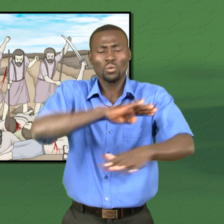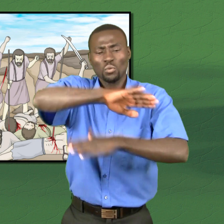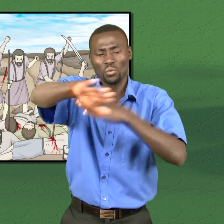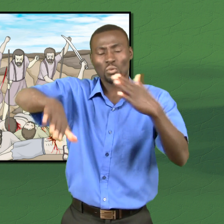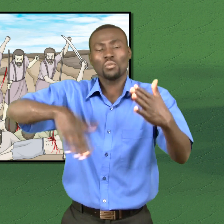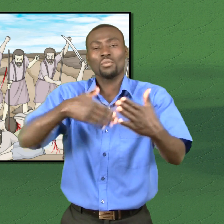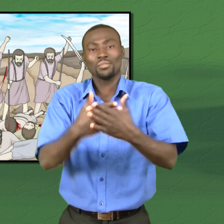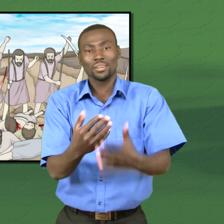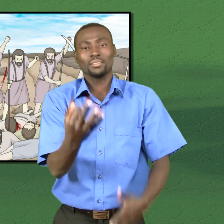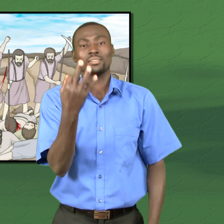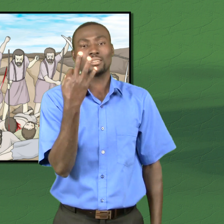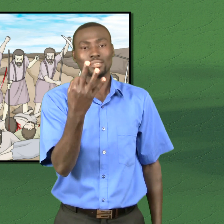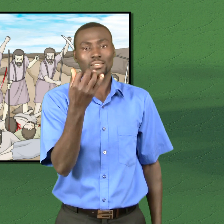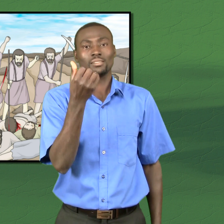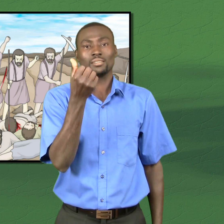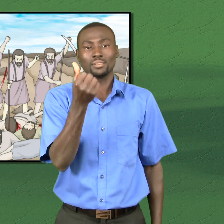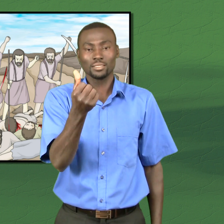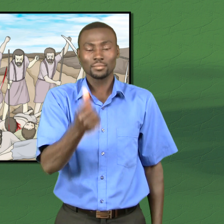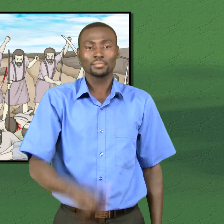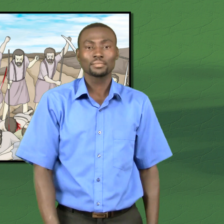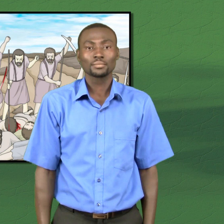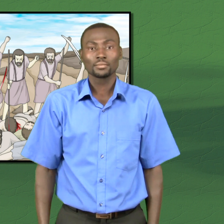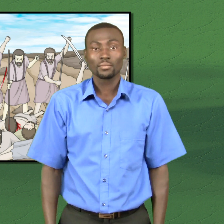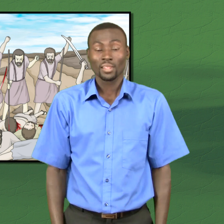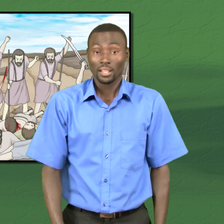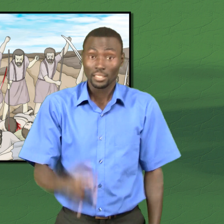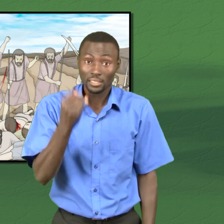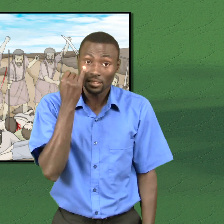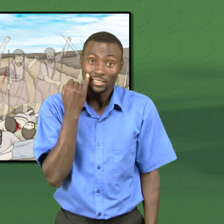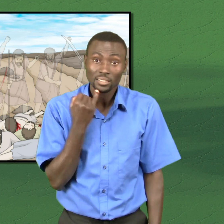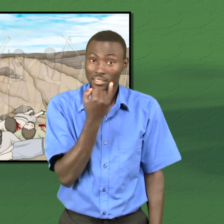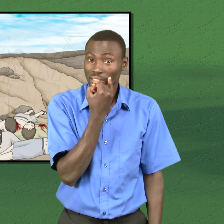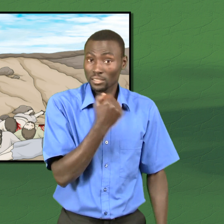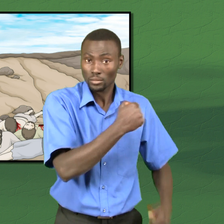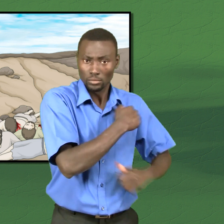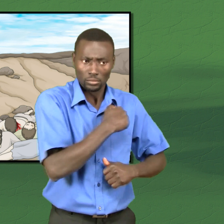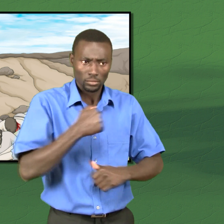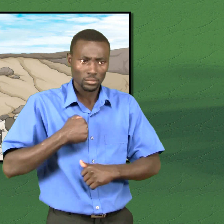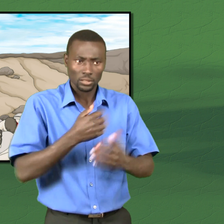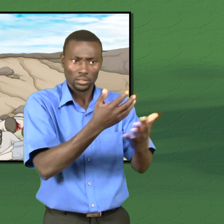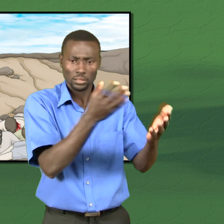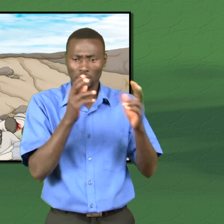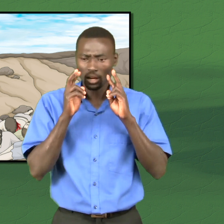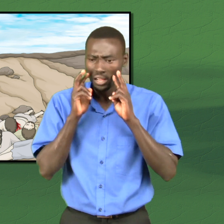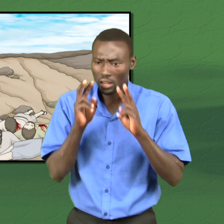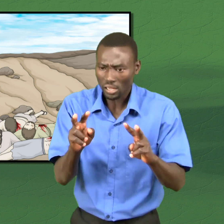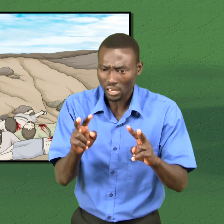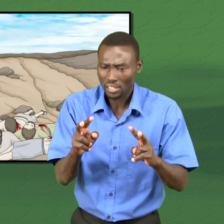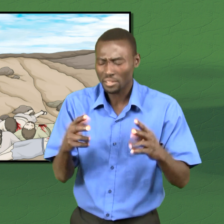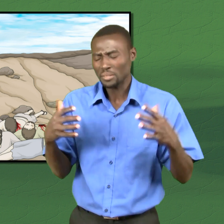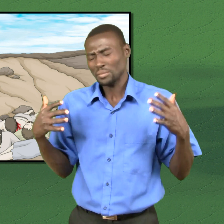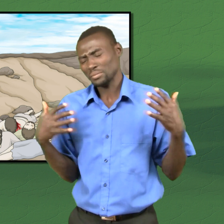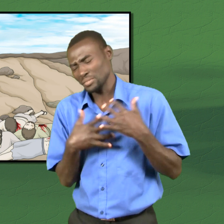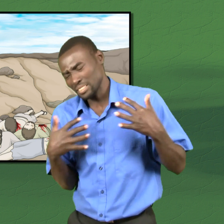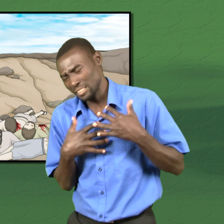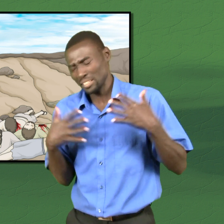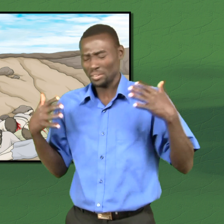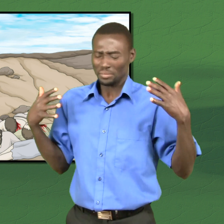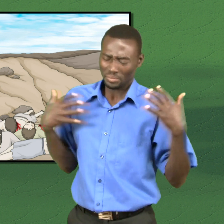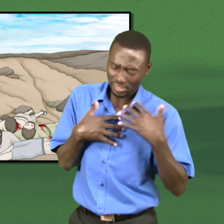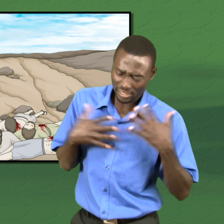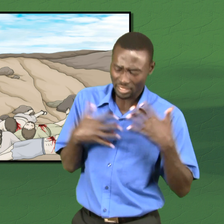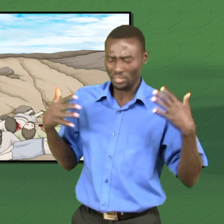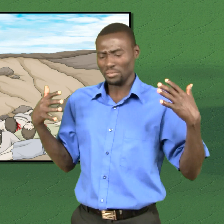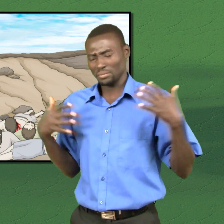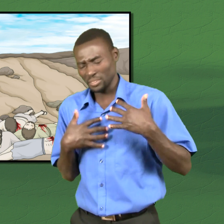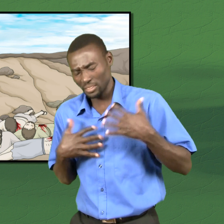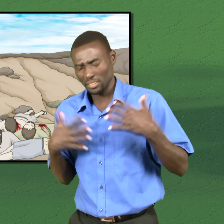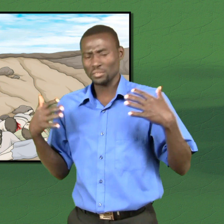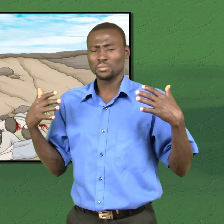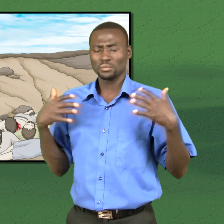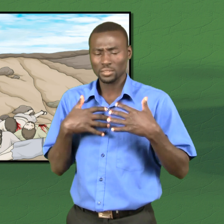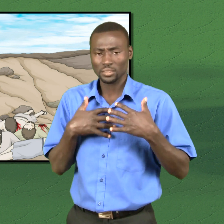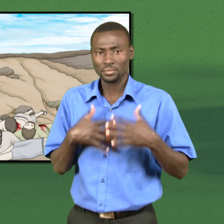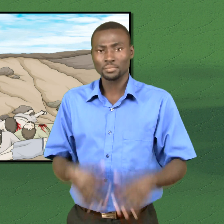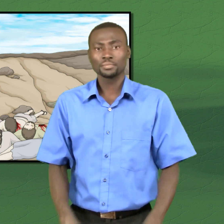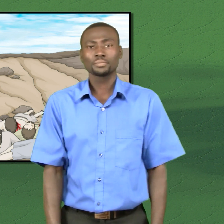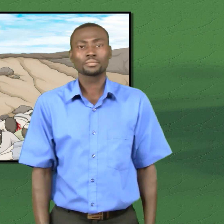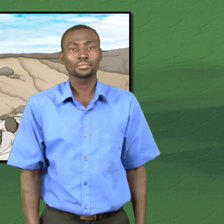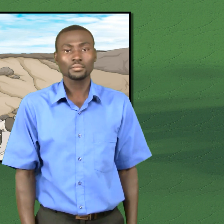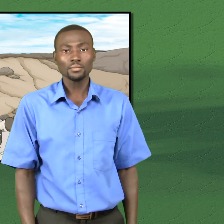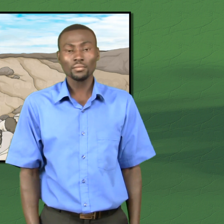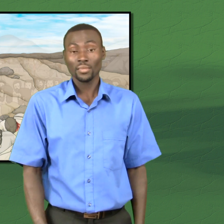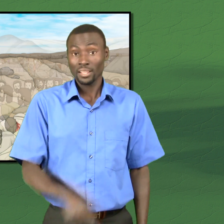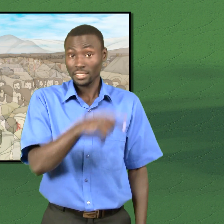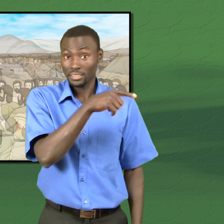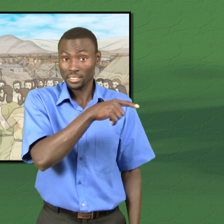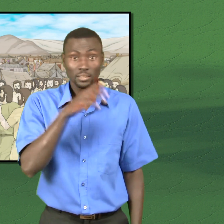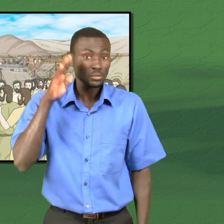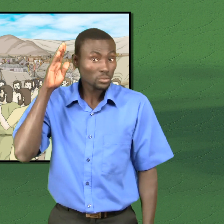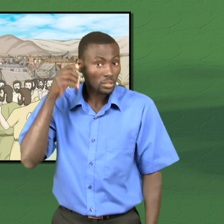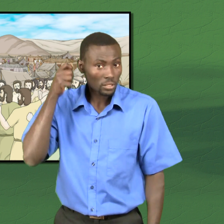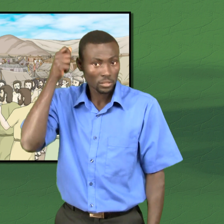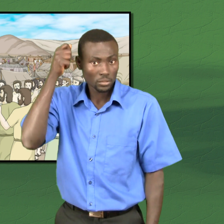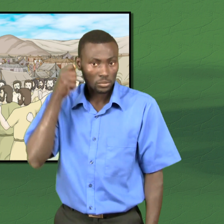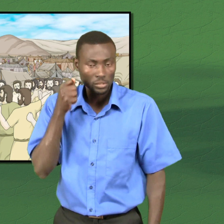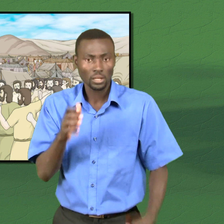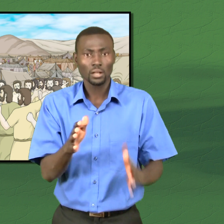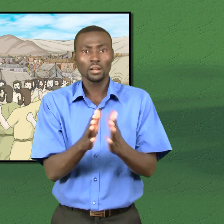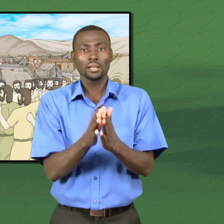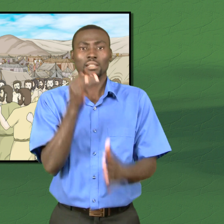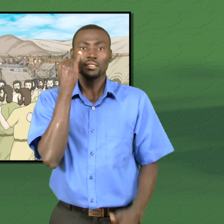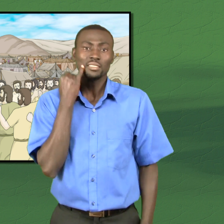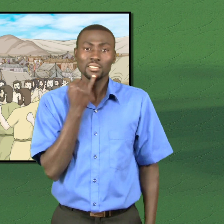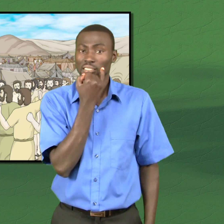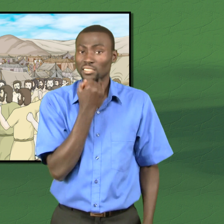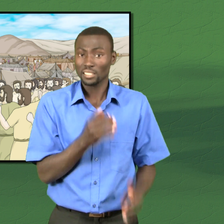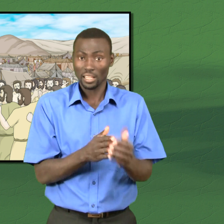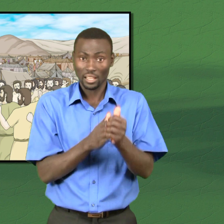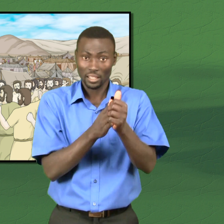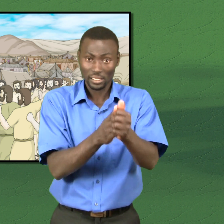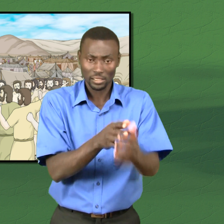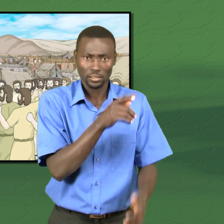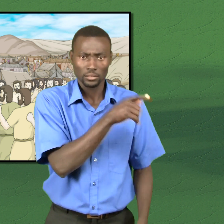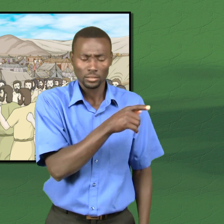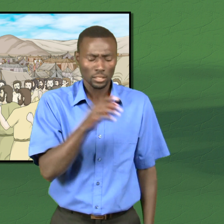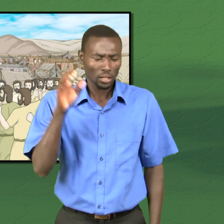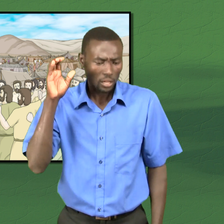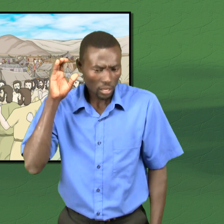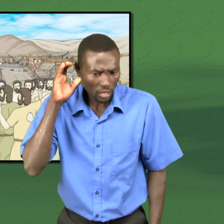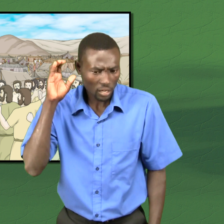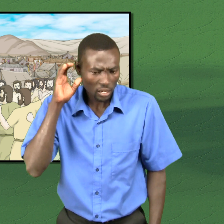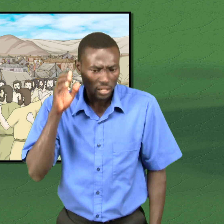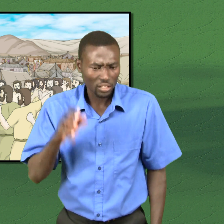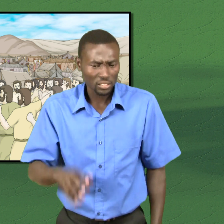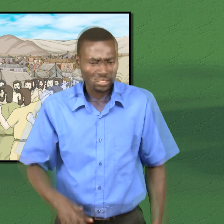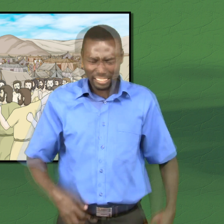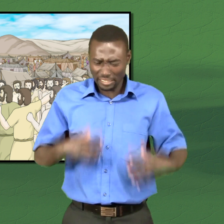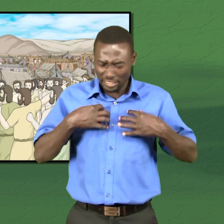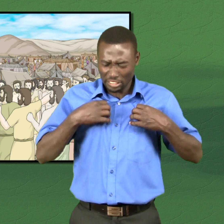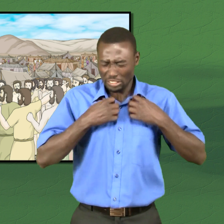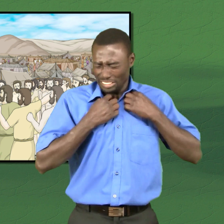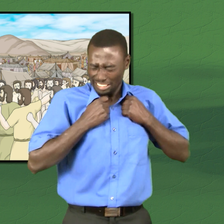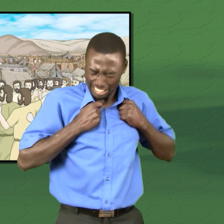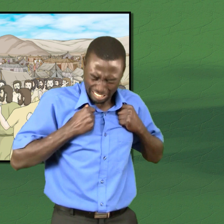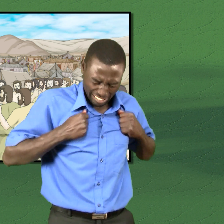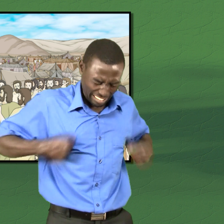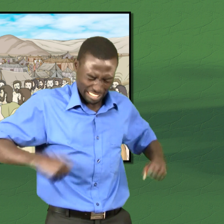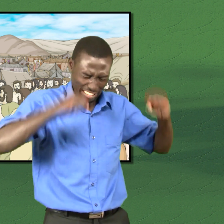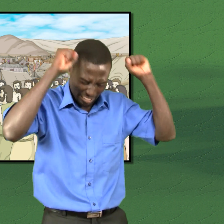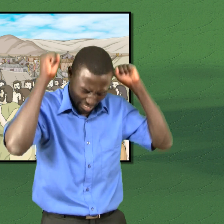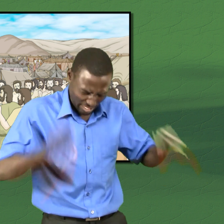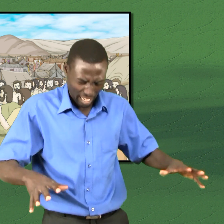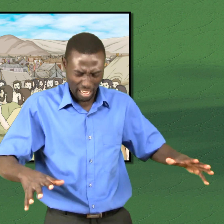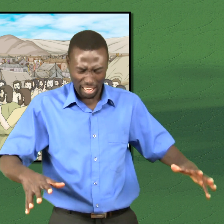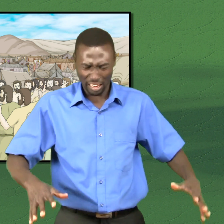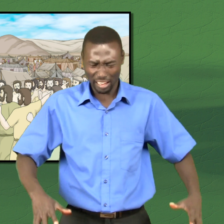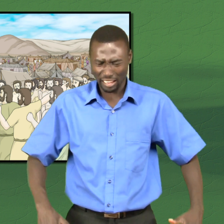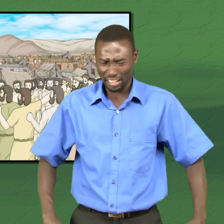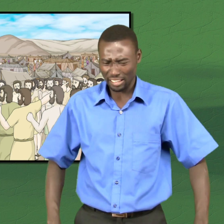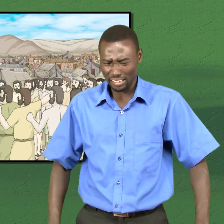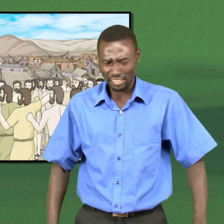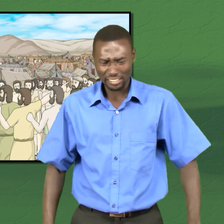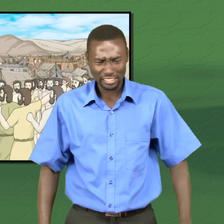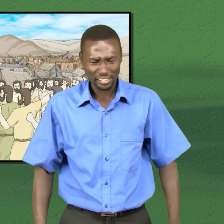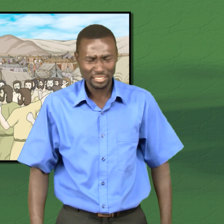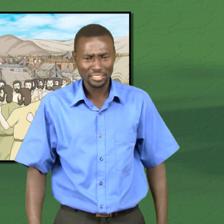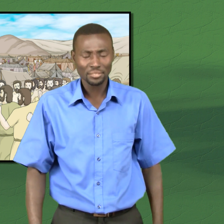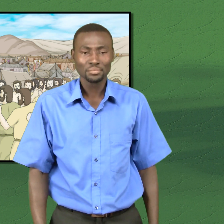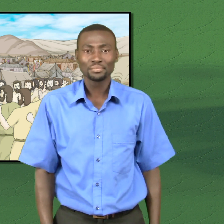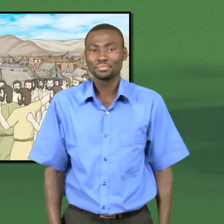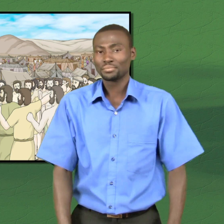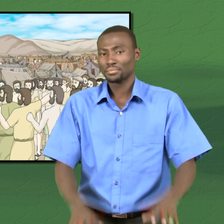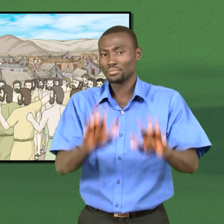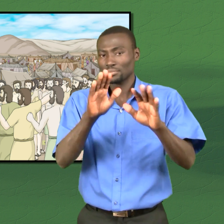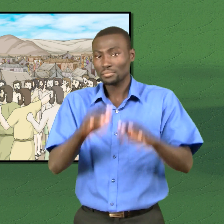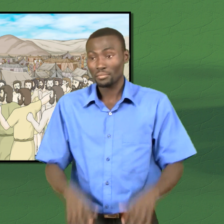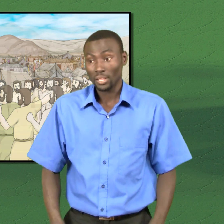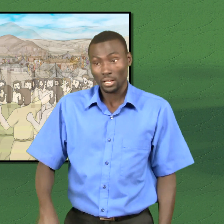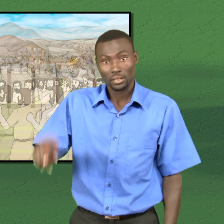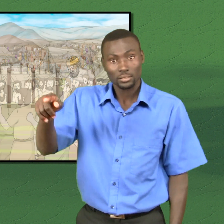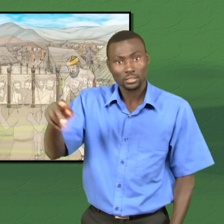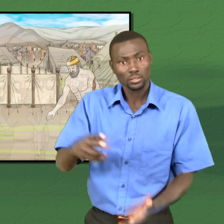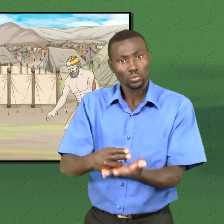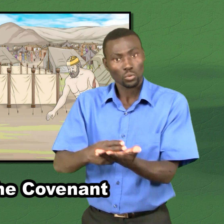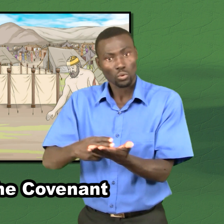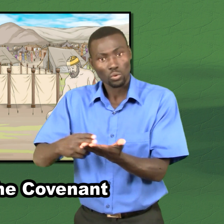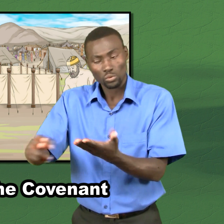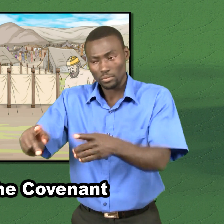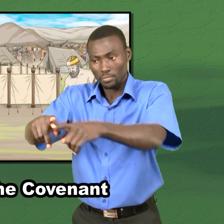So the hearts of the people melted and became like water.